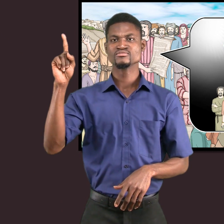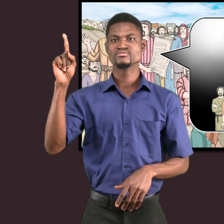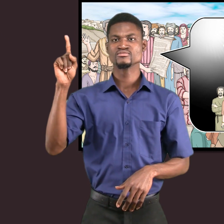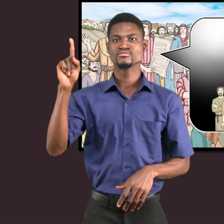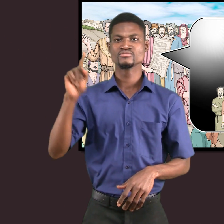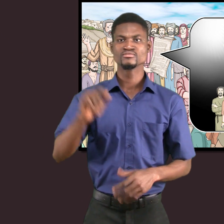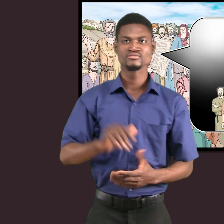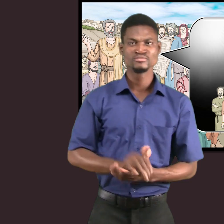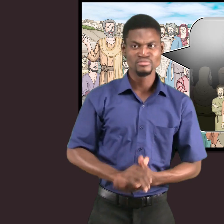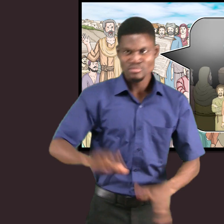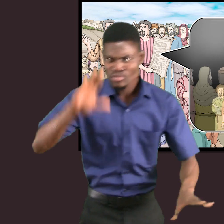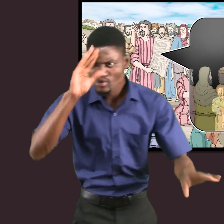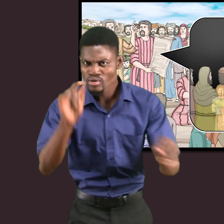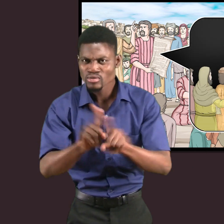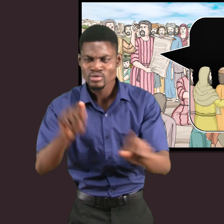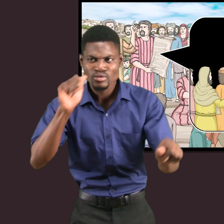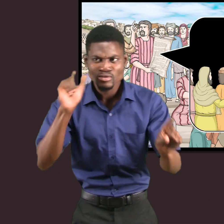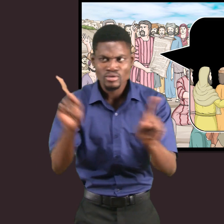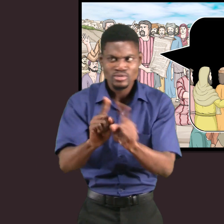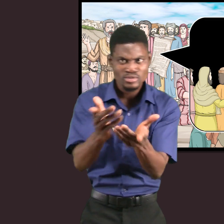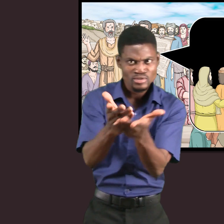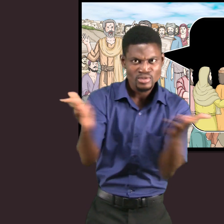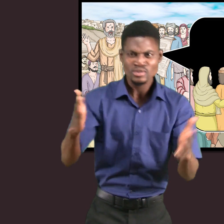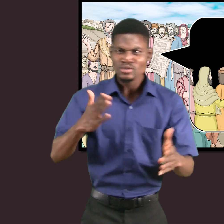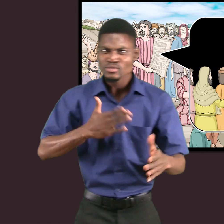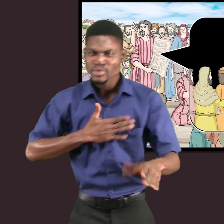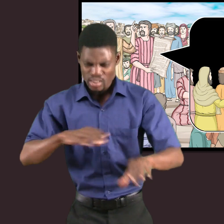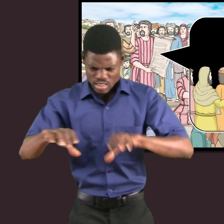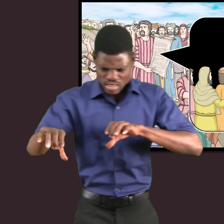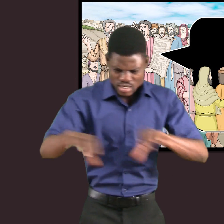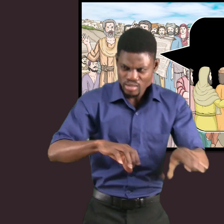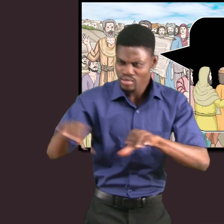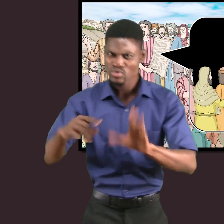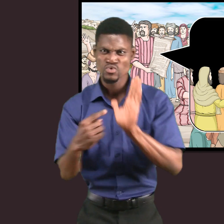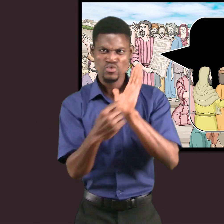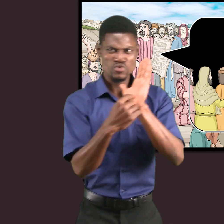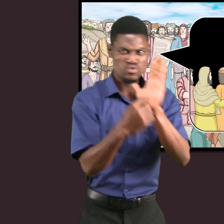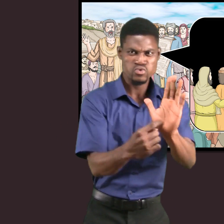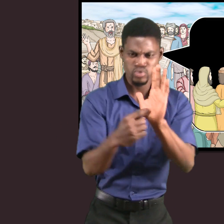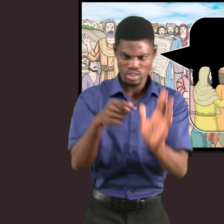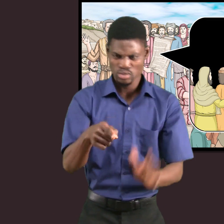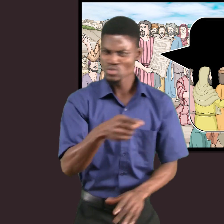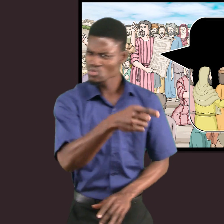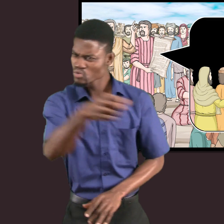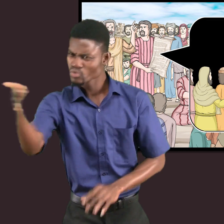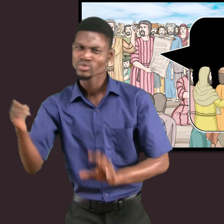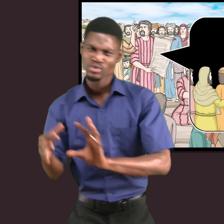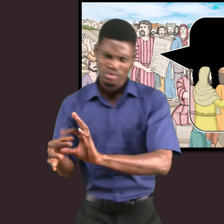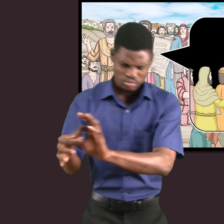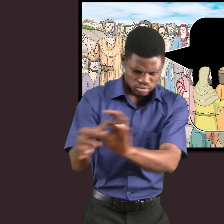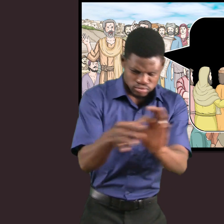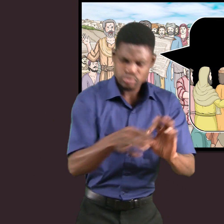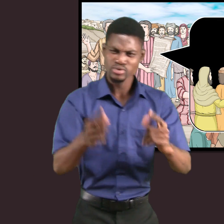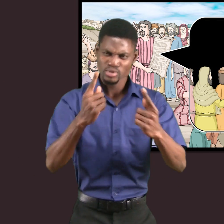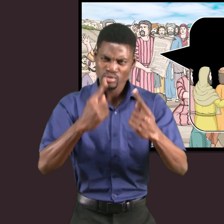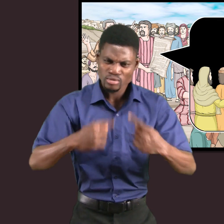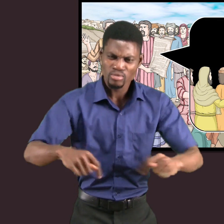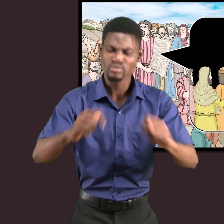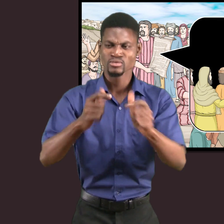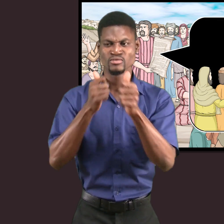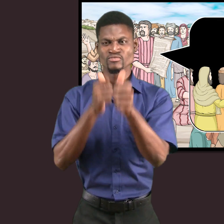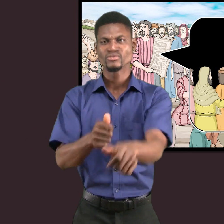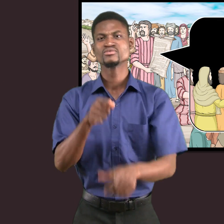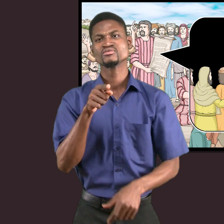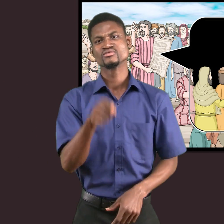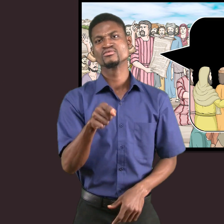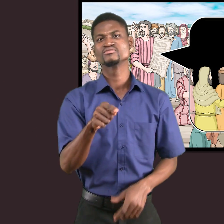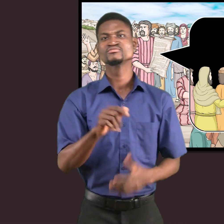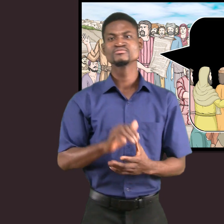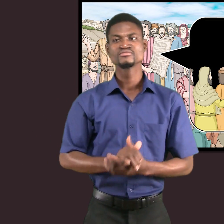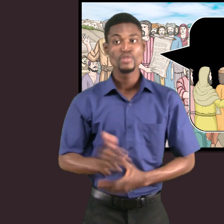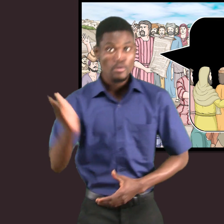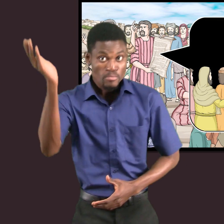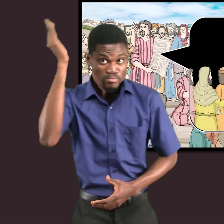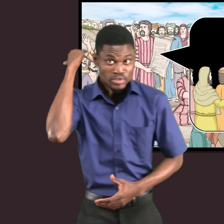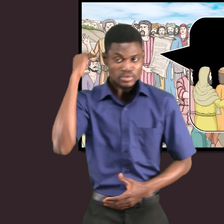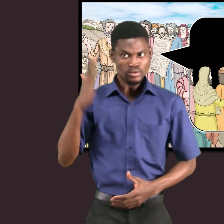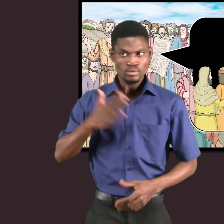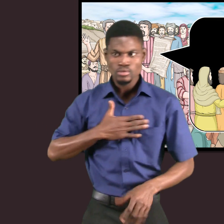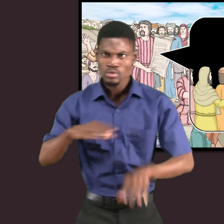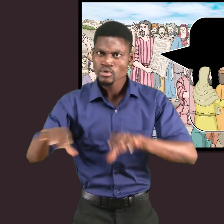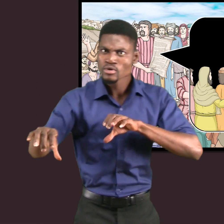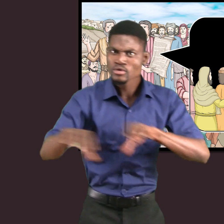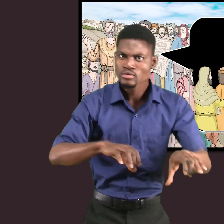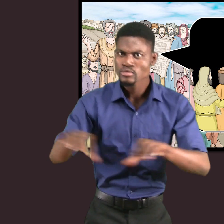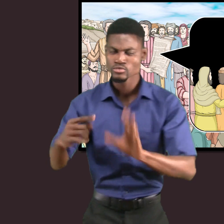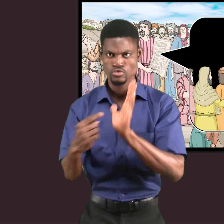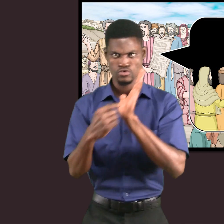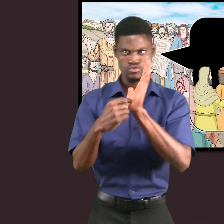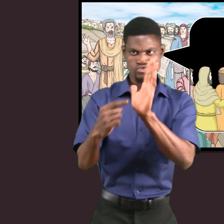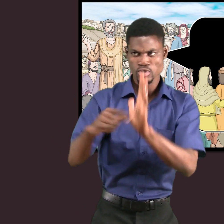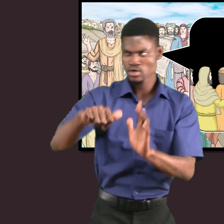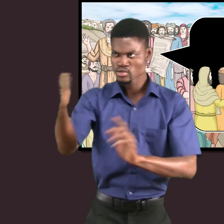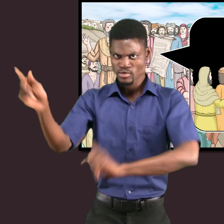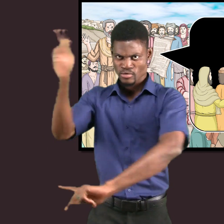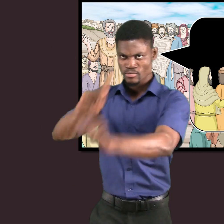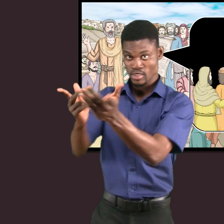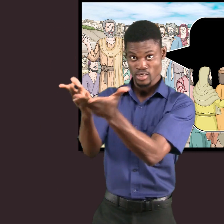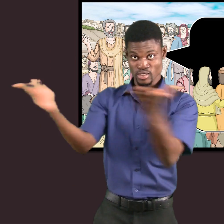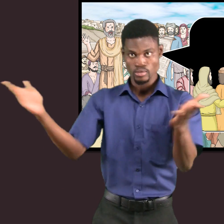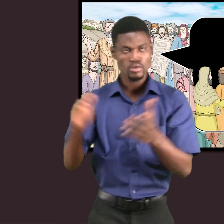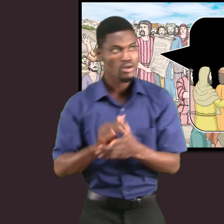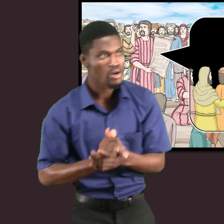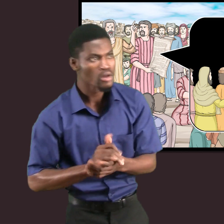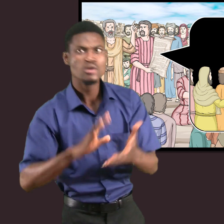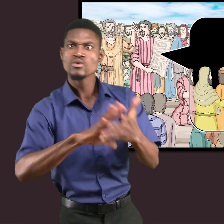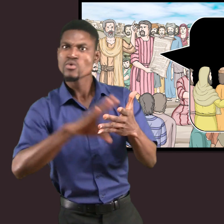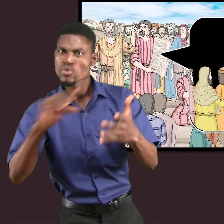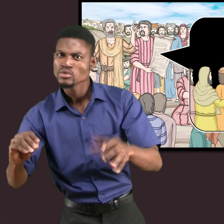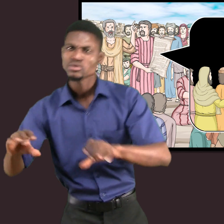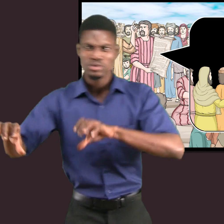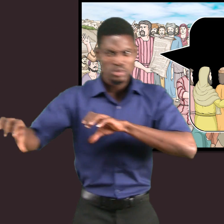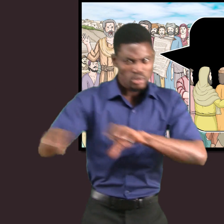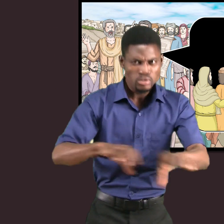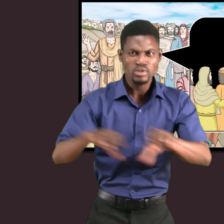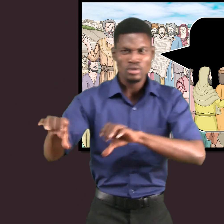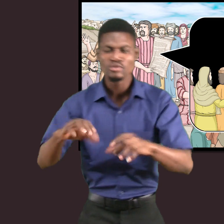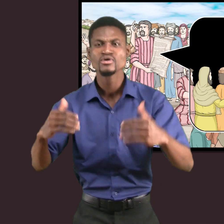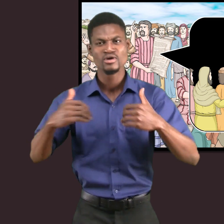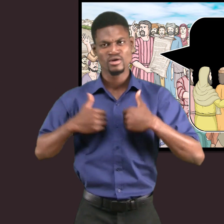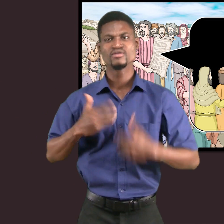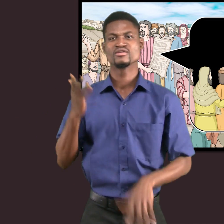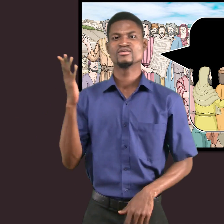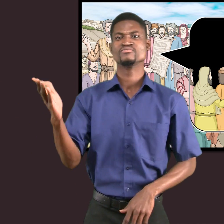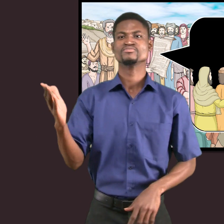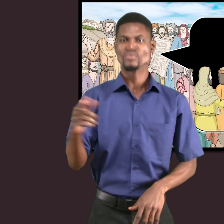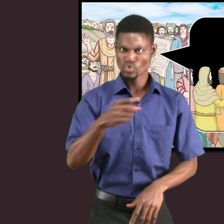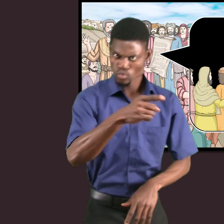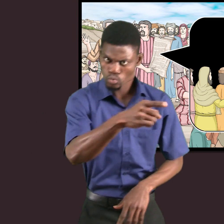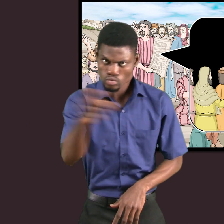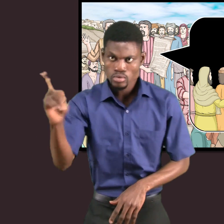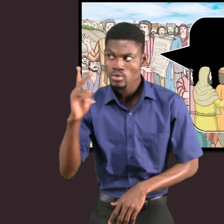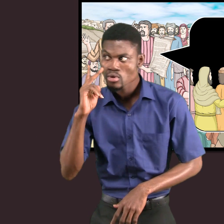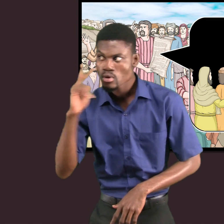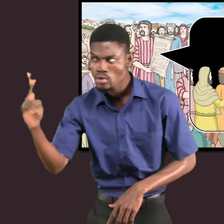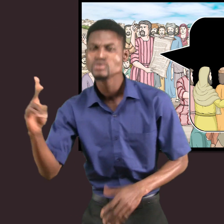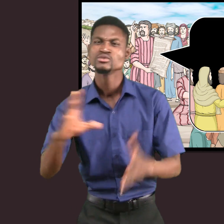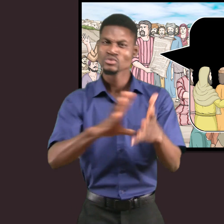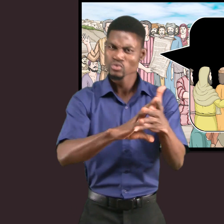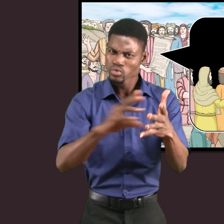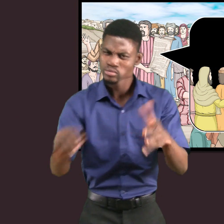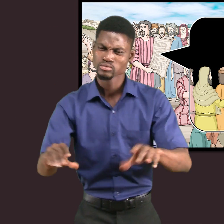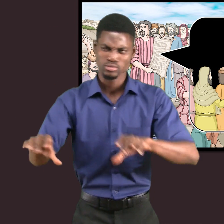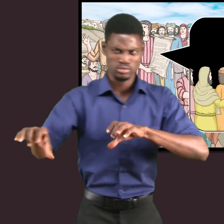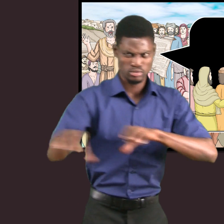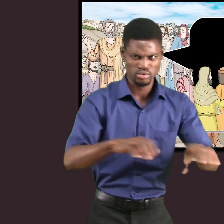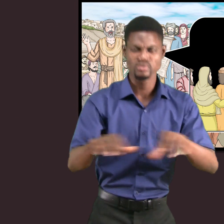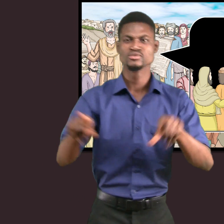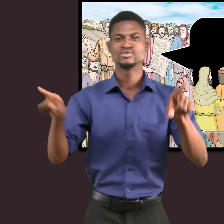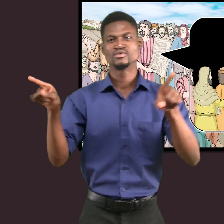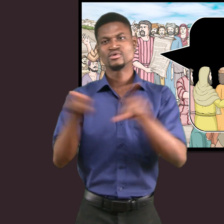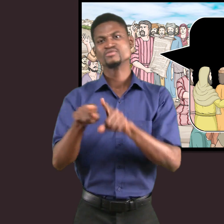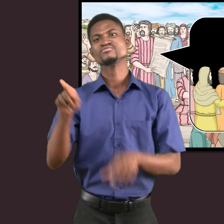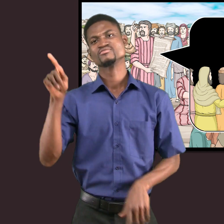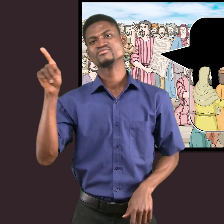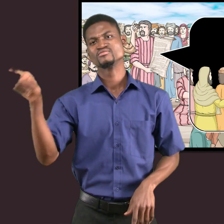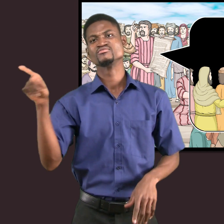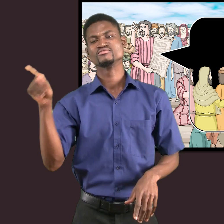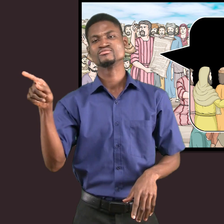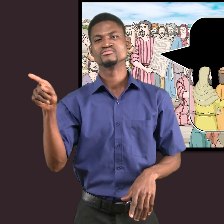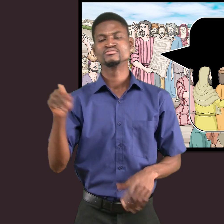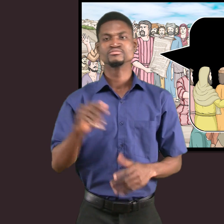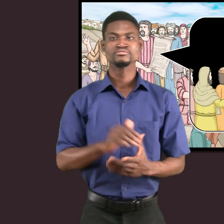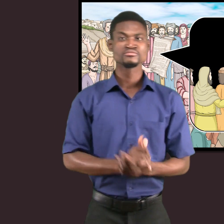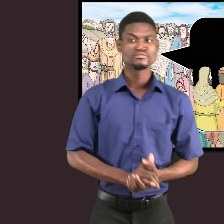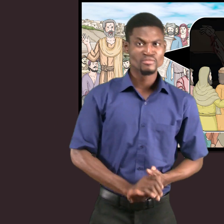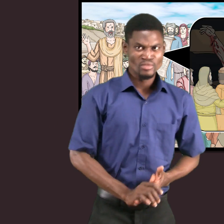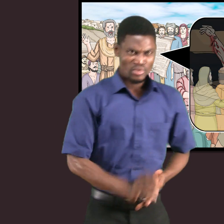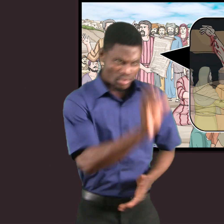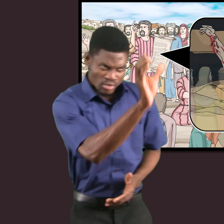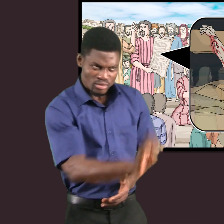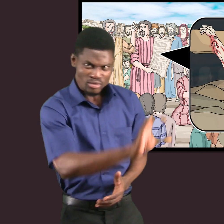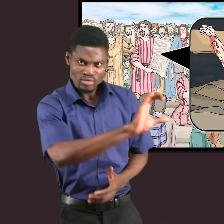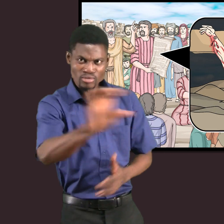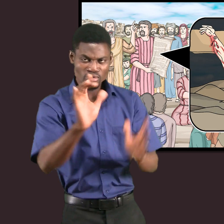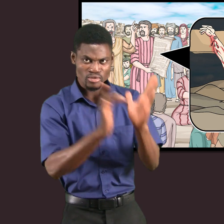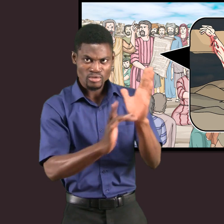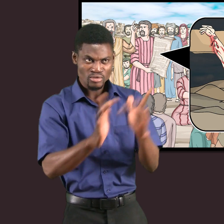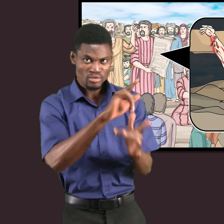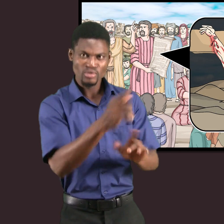Join one another in following my example, brothers, and carefully observe those who walk according to the pattern we set for you.